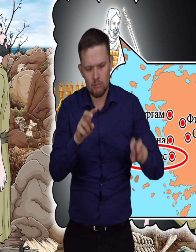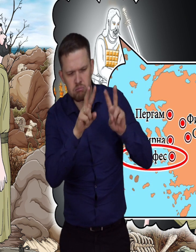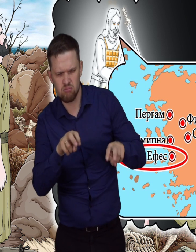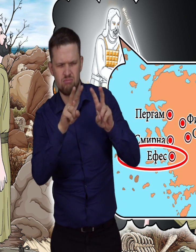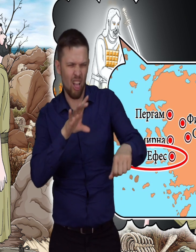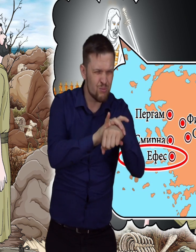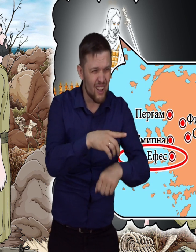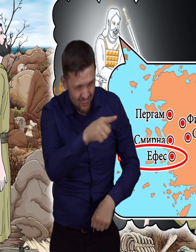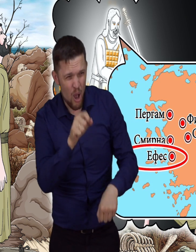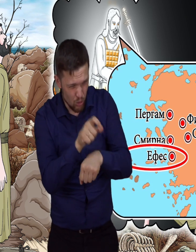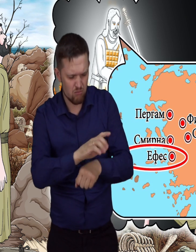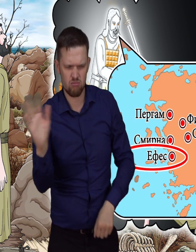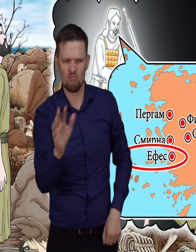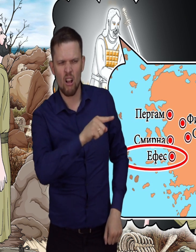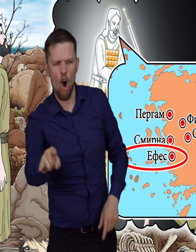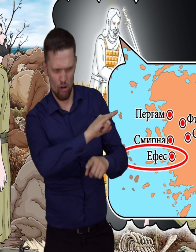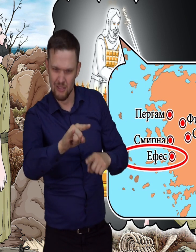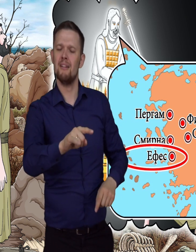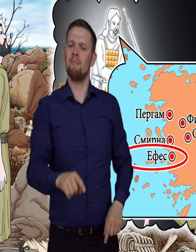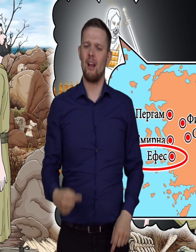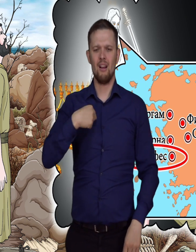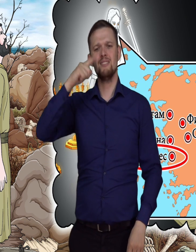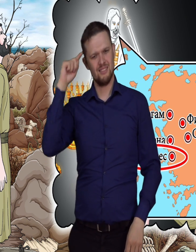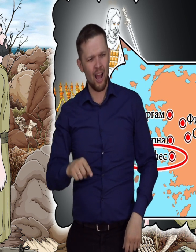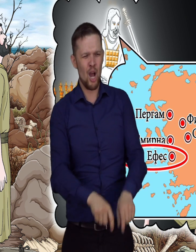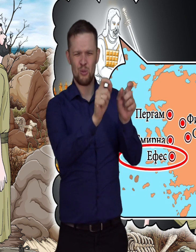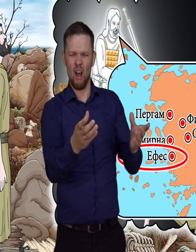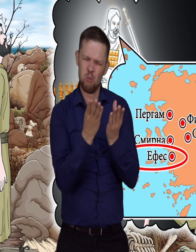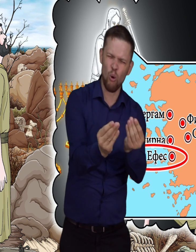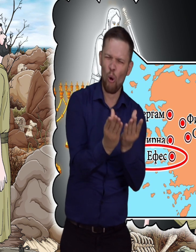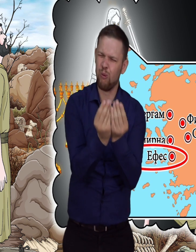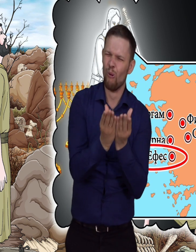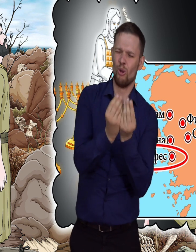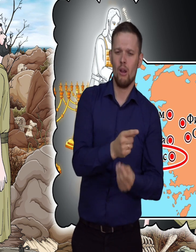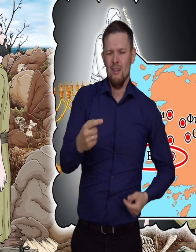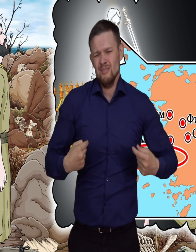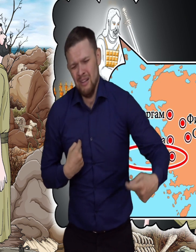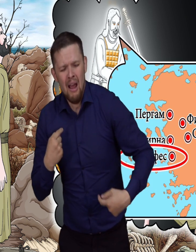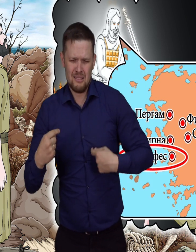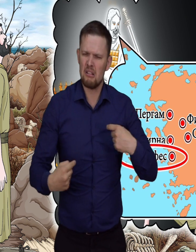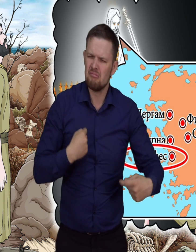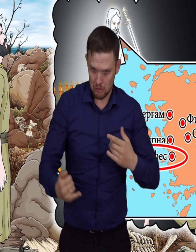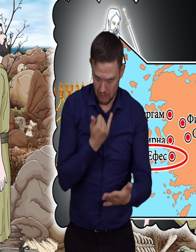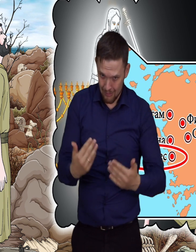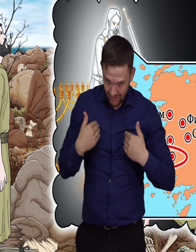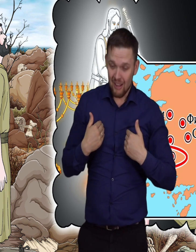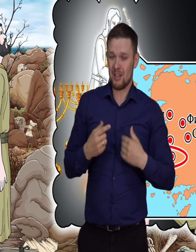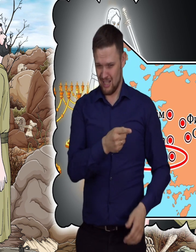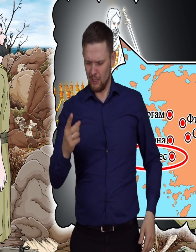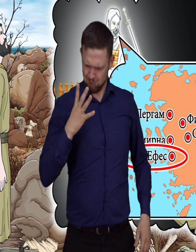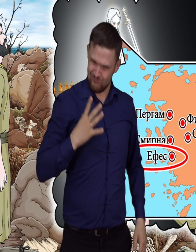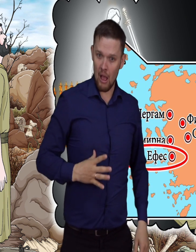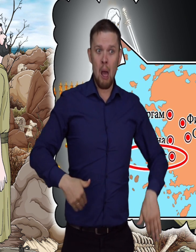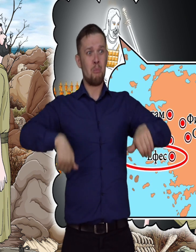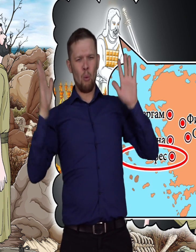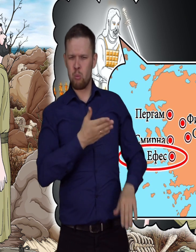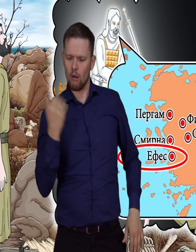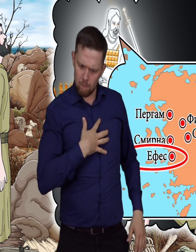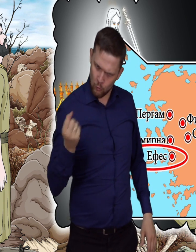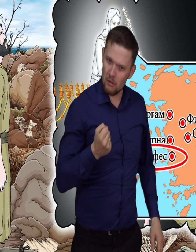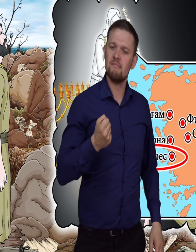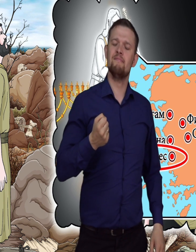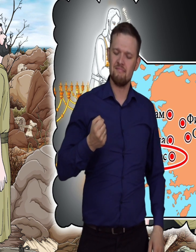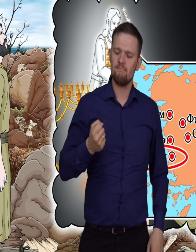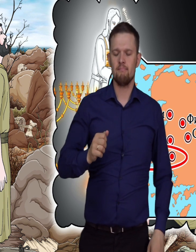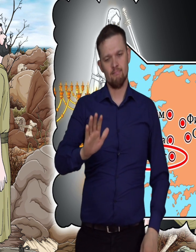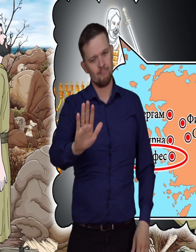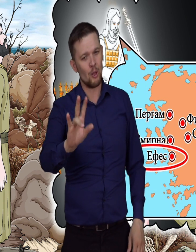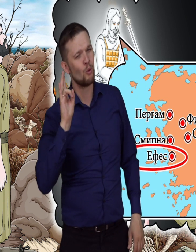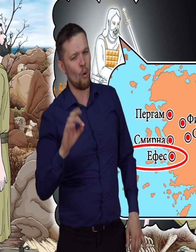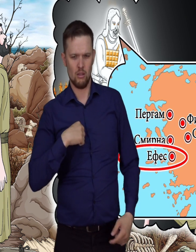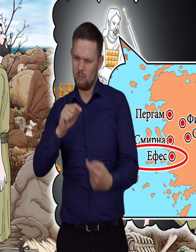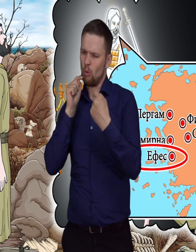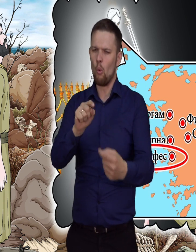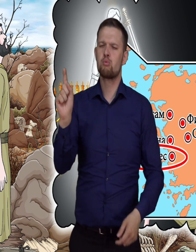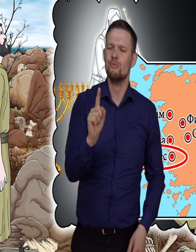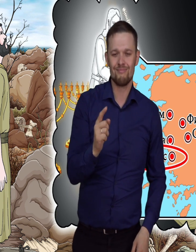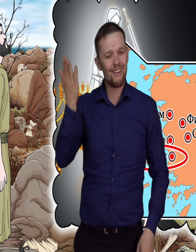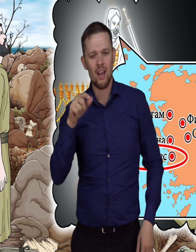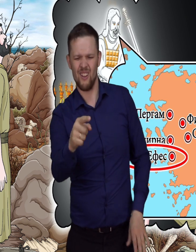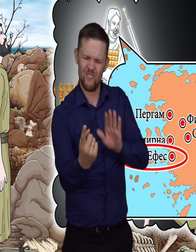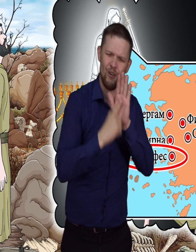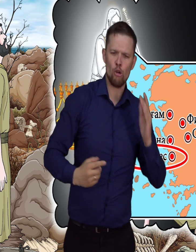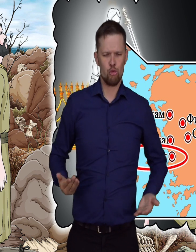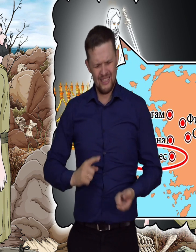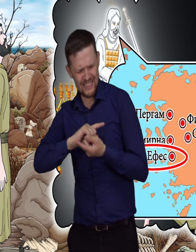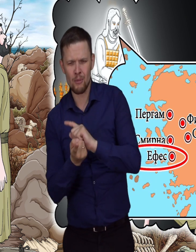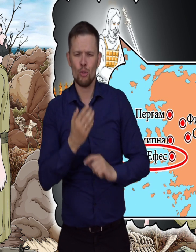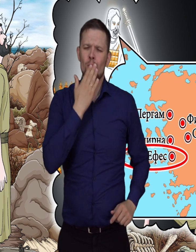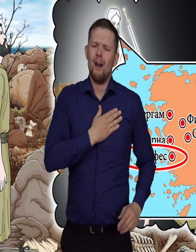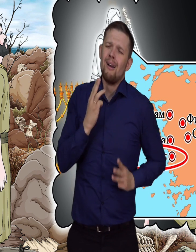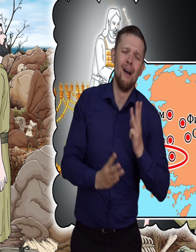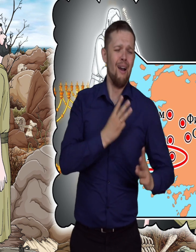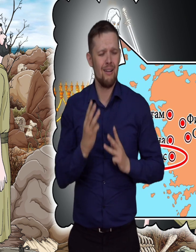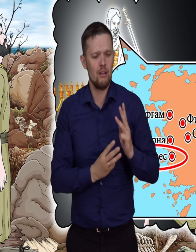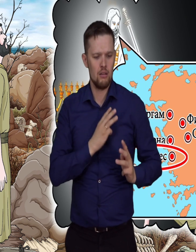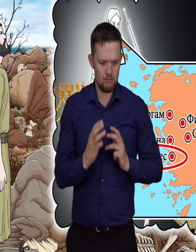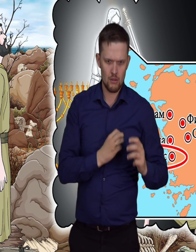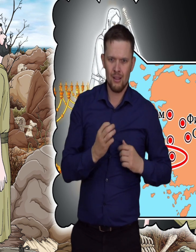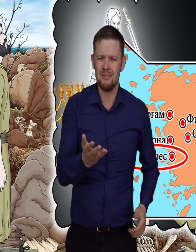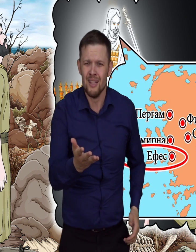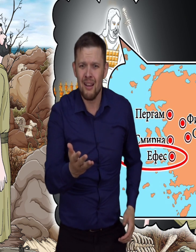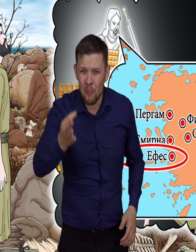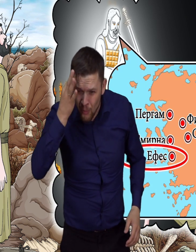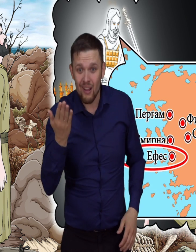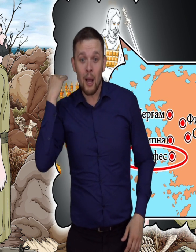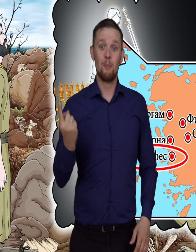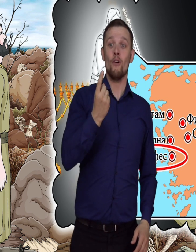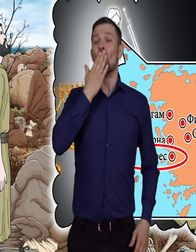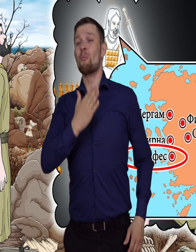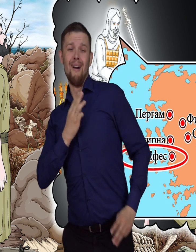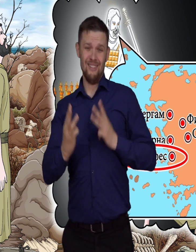Without growing weary, you have persevered and endured many things for the sake of My name. But I have this against you: You have abandoned your first love.